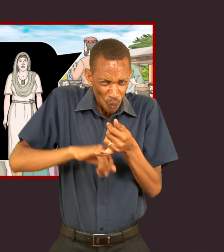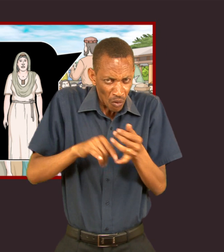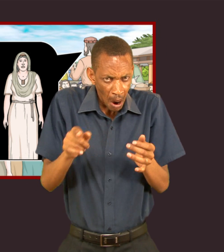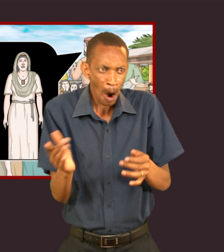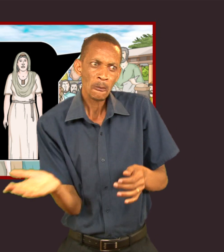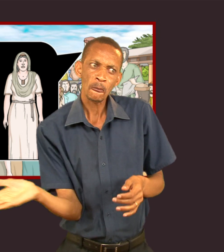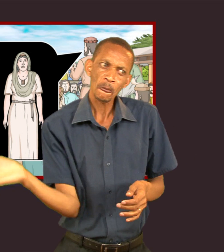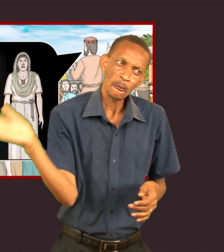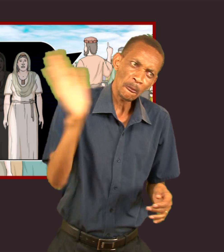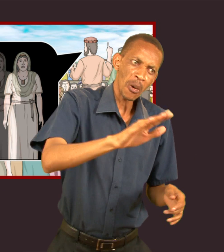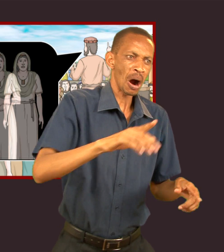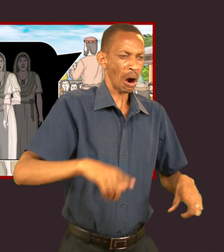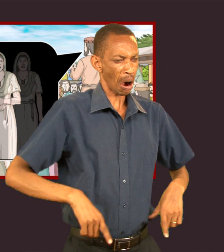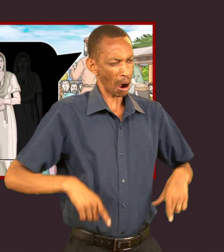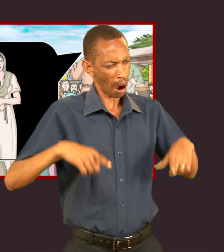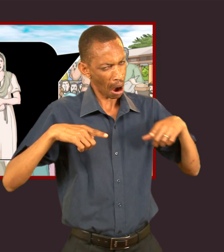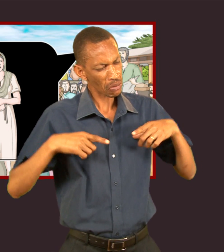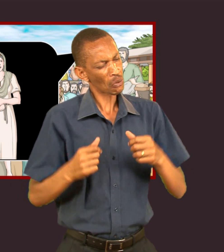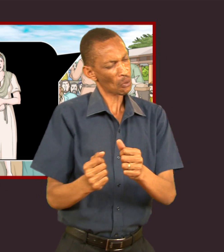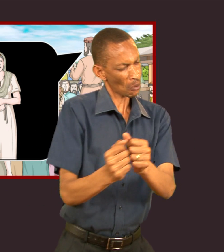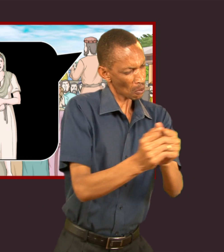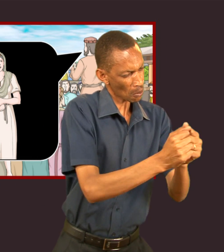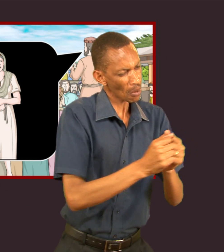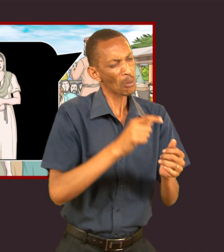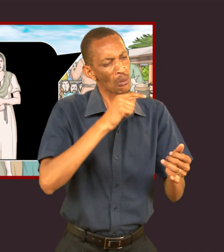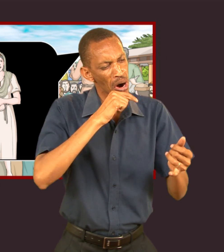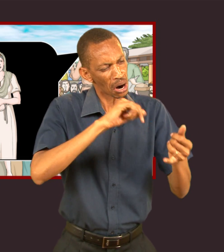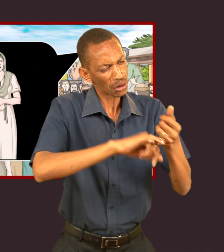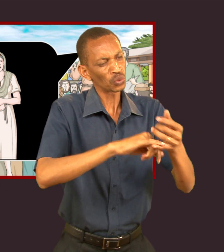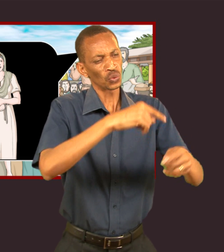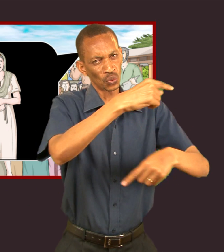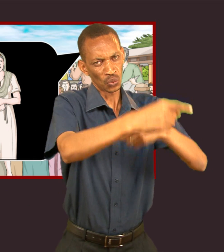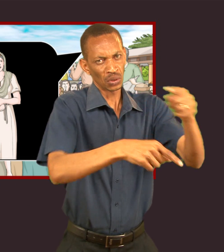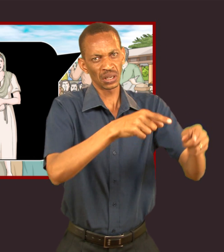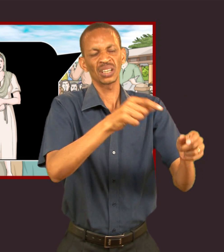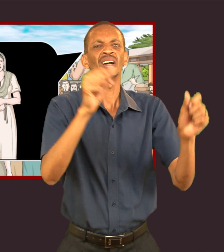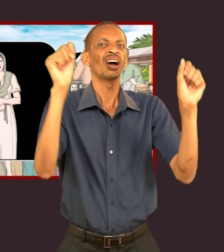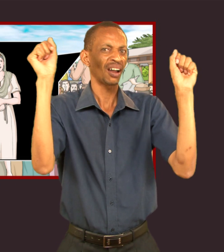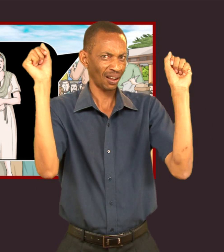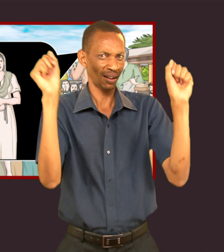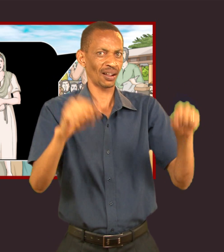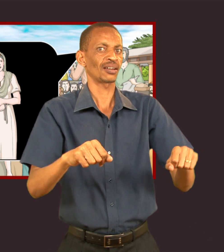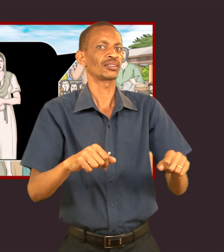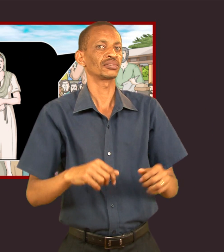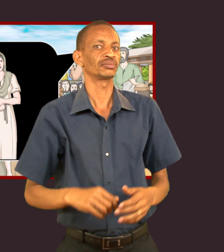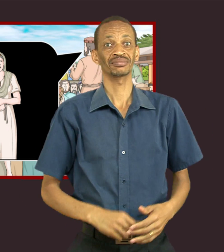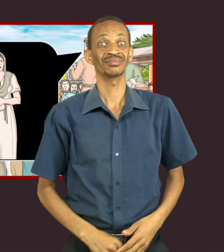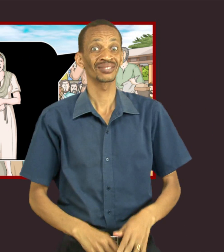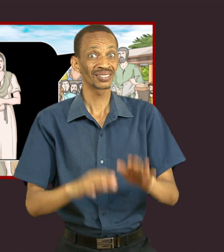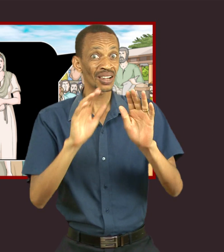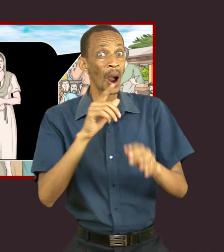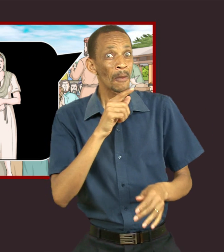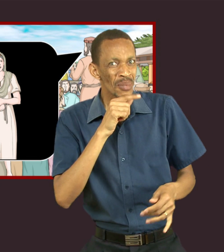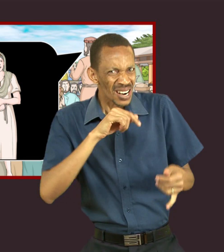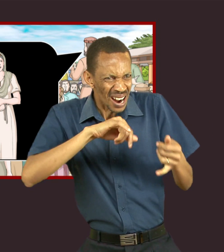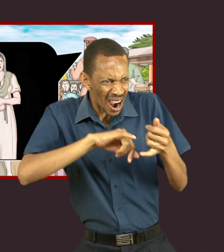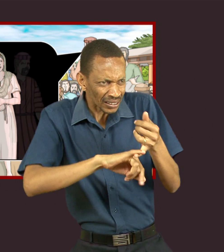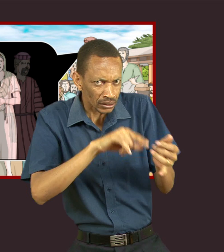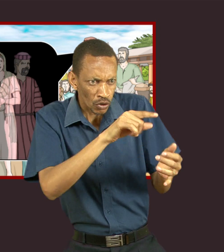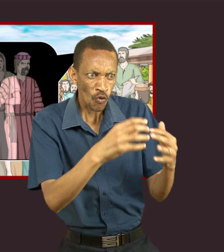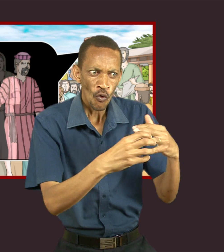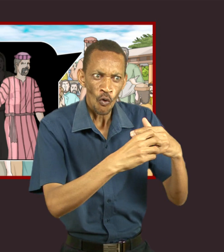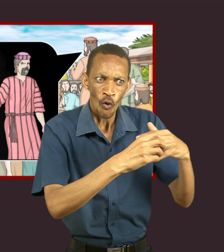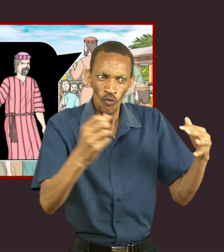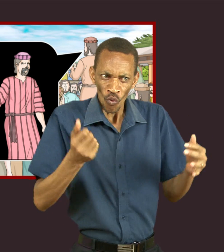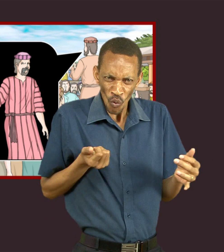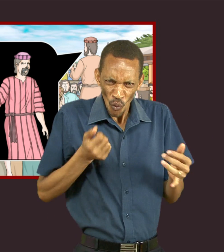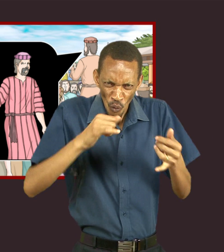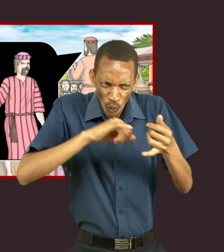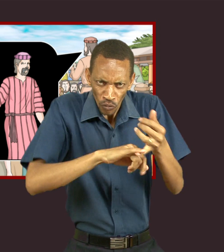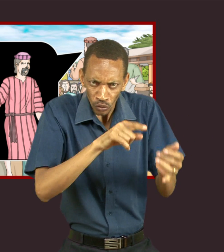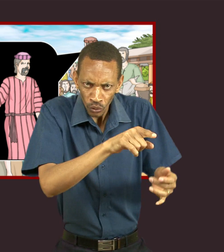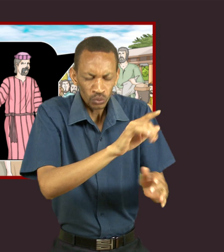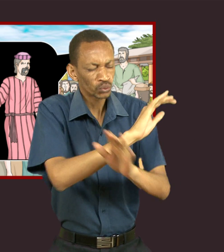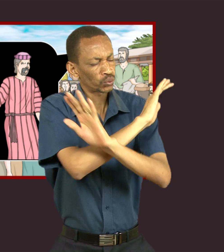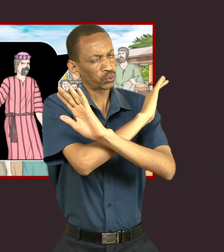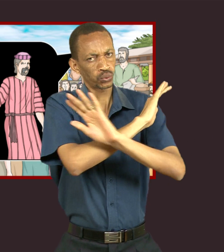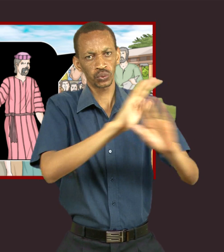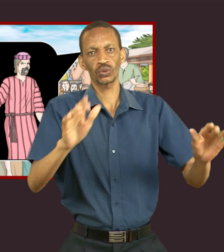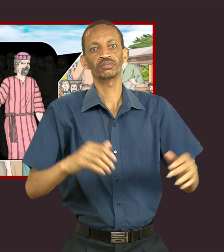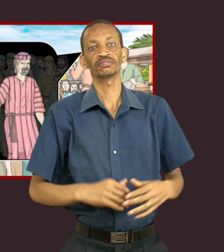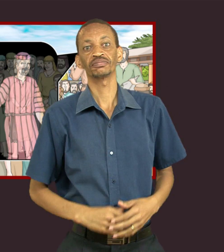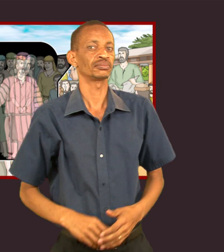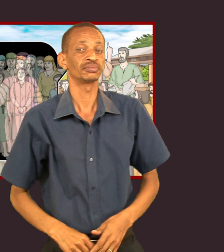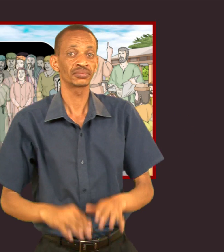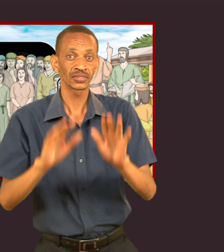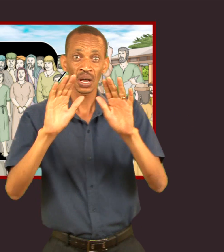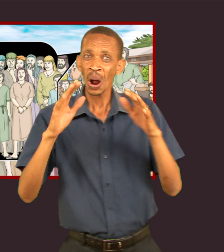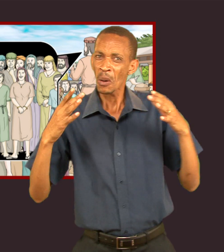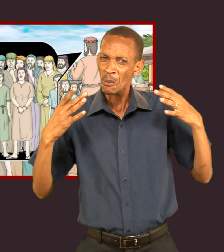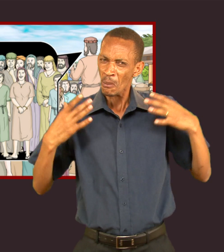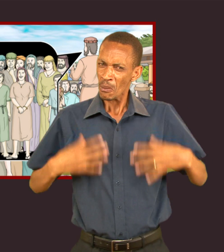And a husband must not divorce his wife.